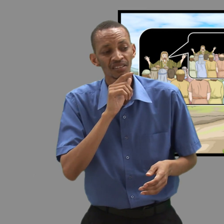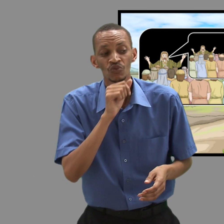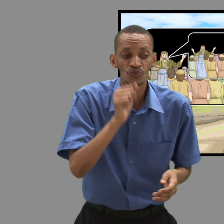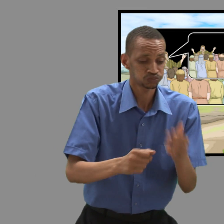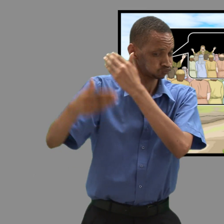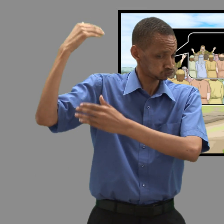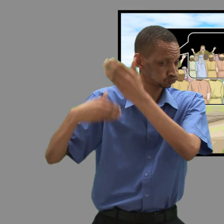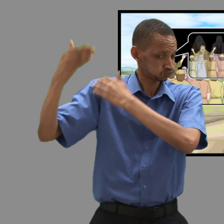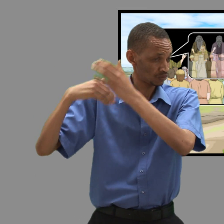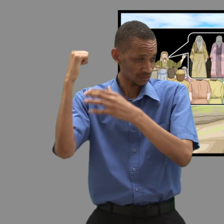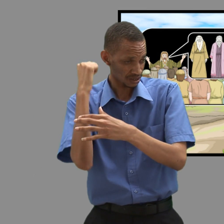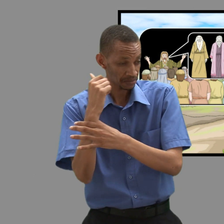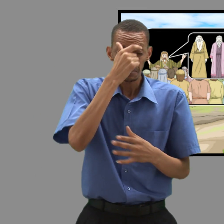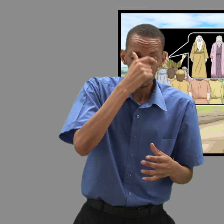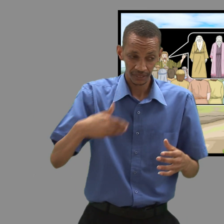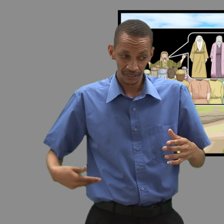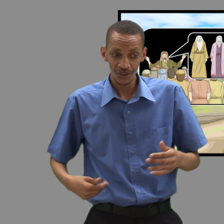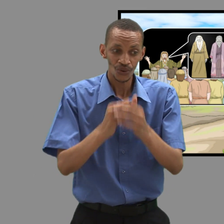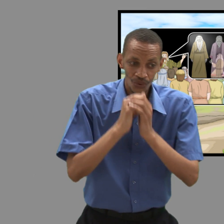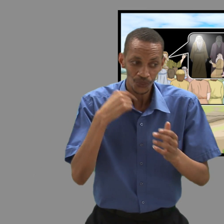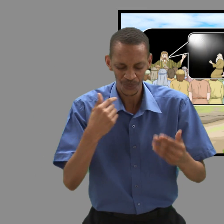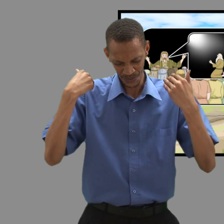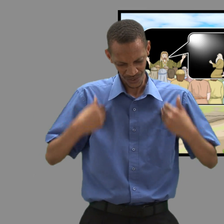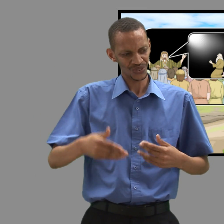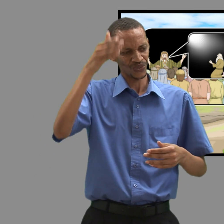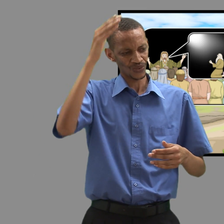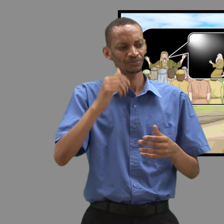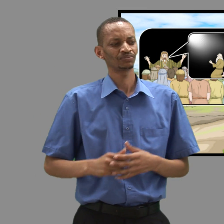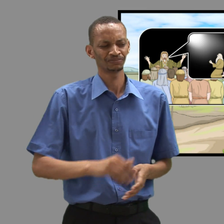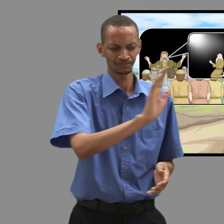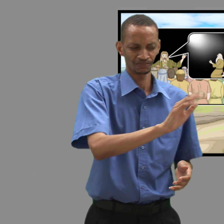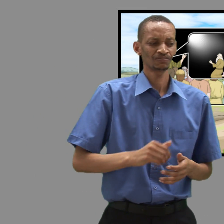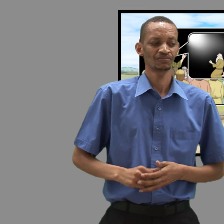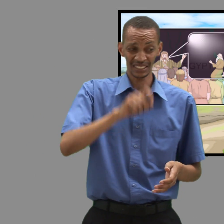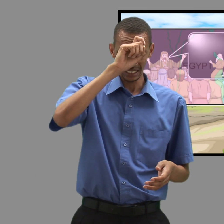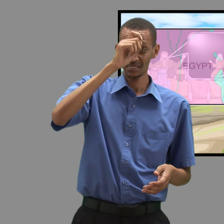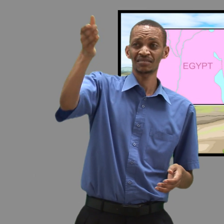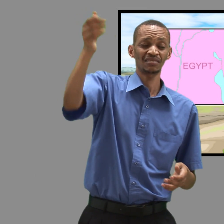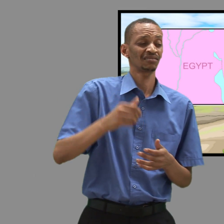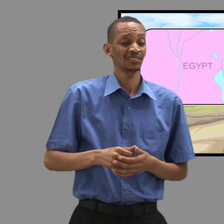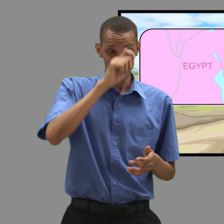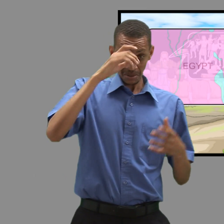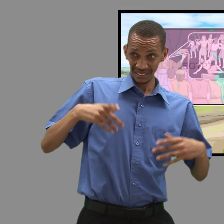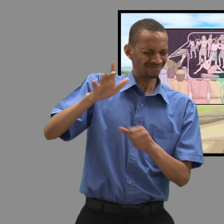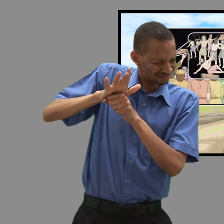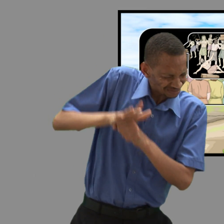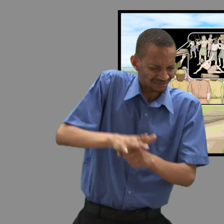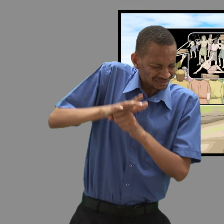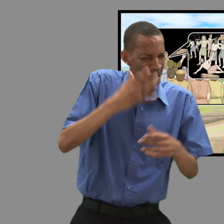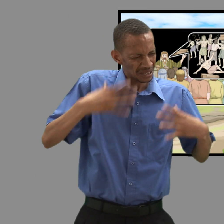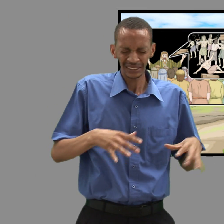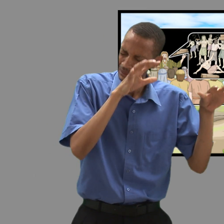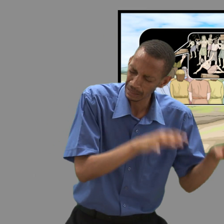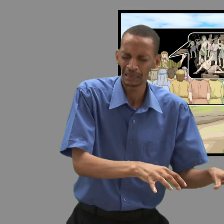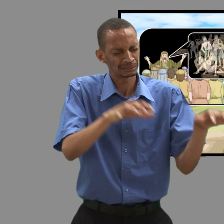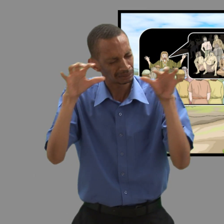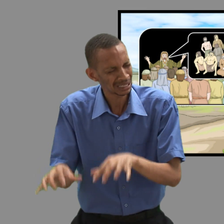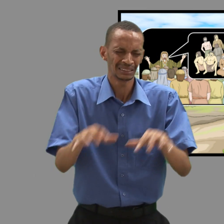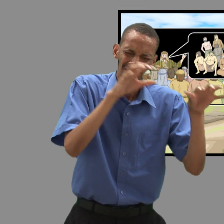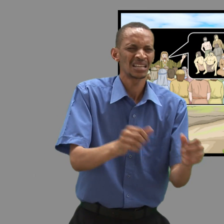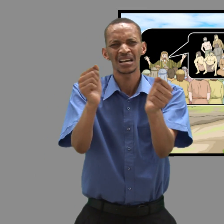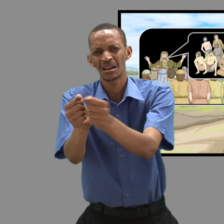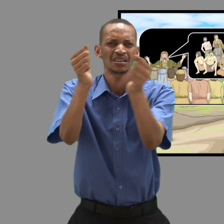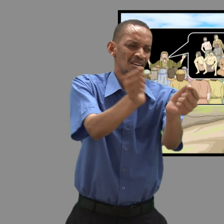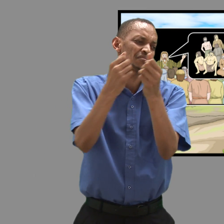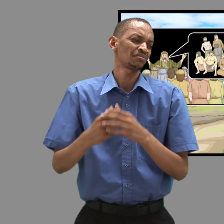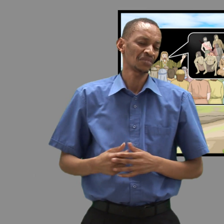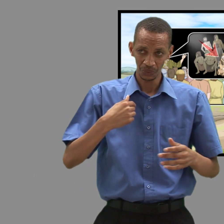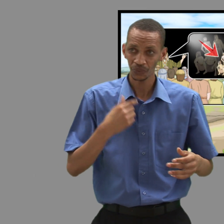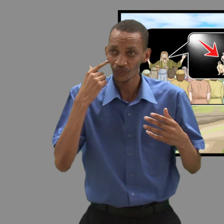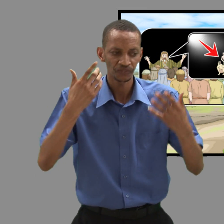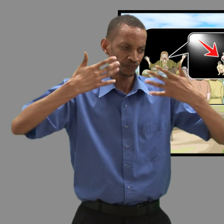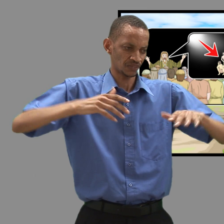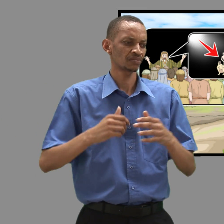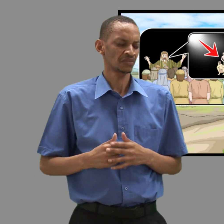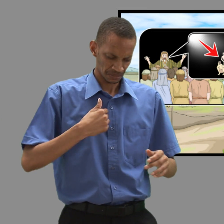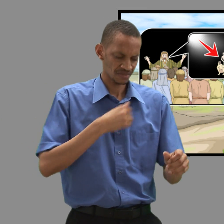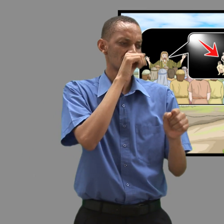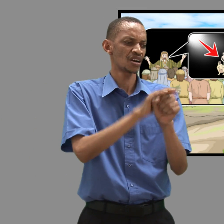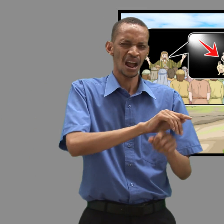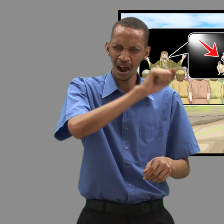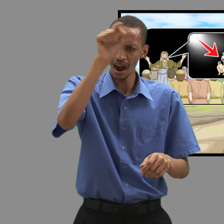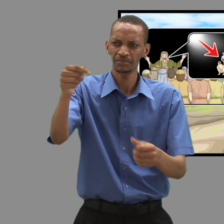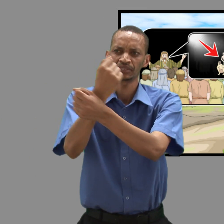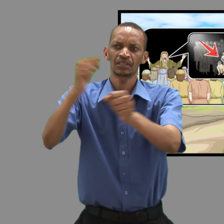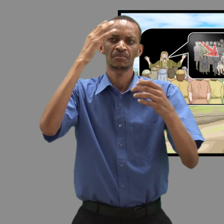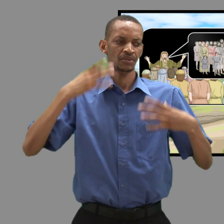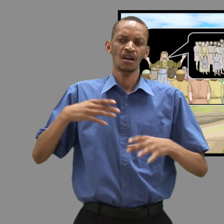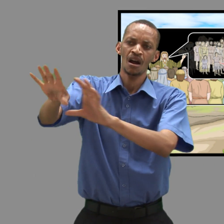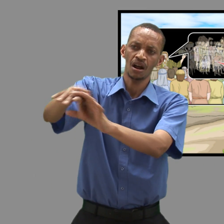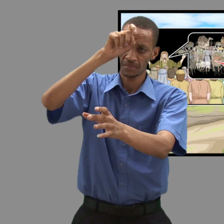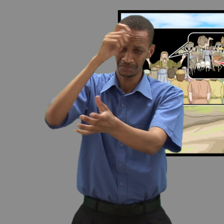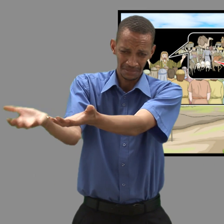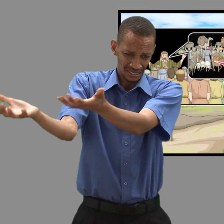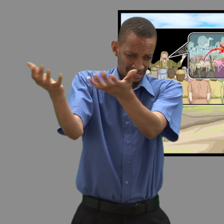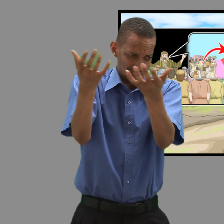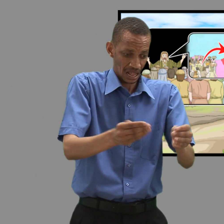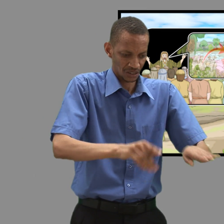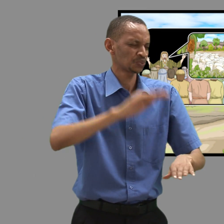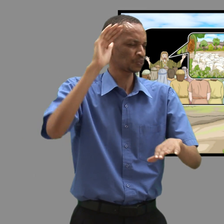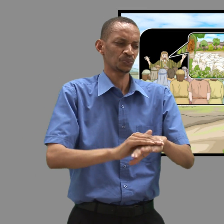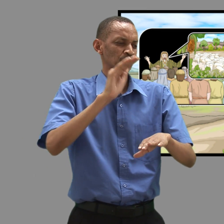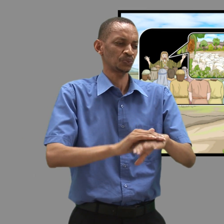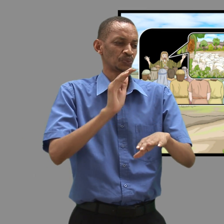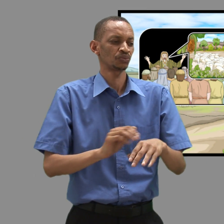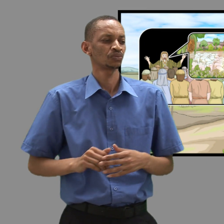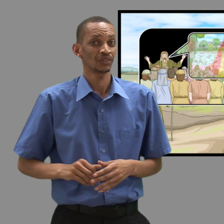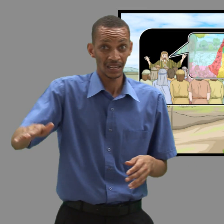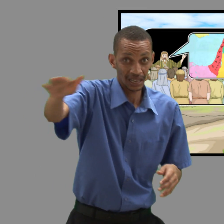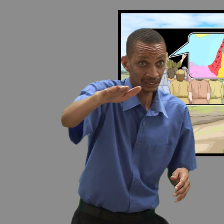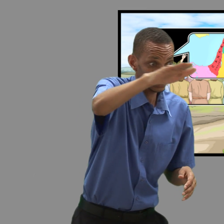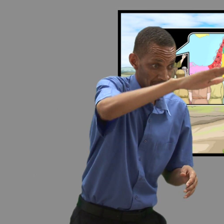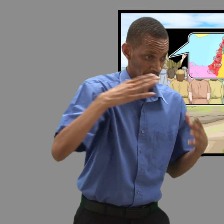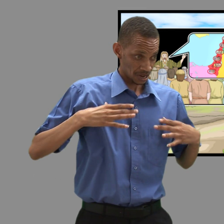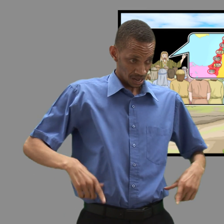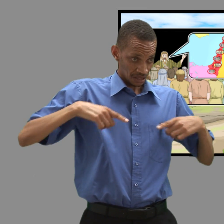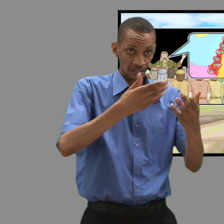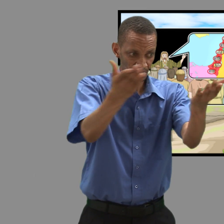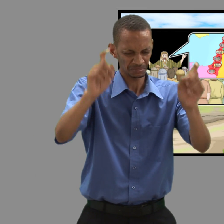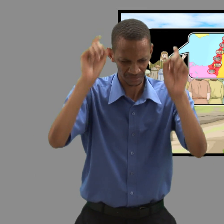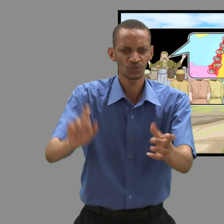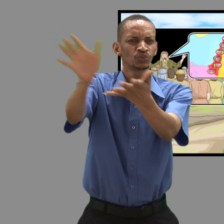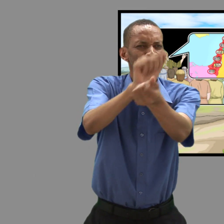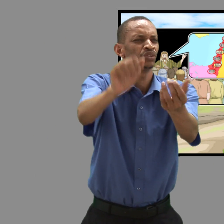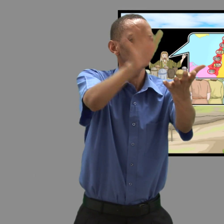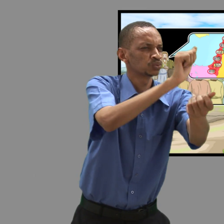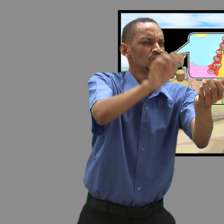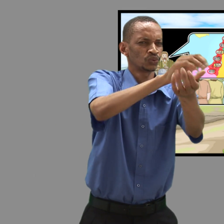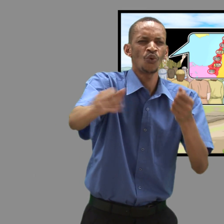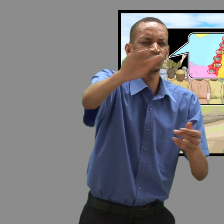Go, assemble the elders of Israel and say to them, ‘The LORD, the God of your fathers—the God of Abraham, Isaac, and Jacob—has appeared to me and said: I have surely attended to you and have seen what has been done to you in Egypt.